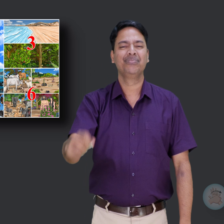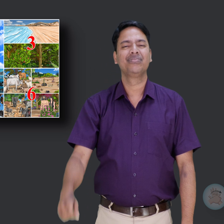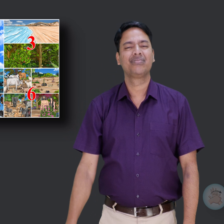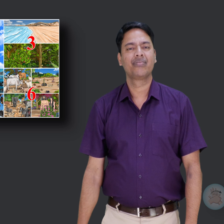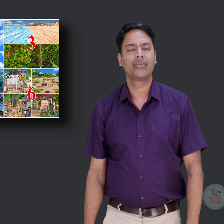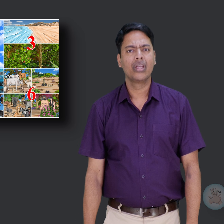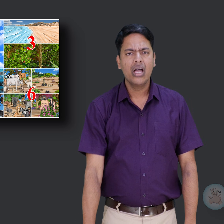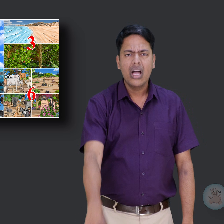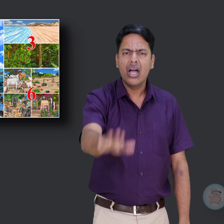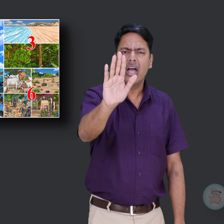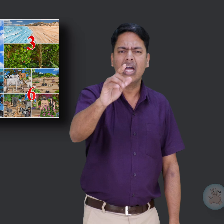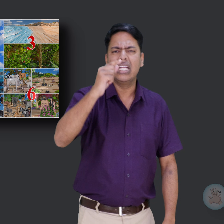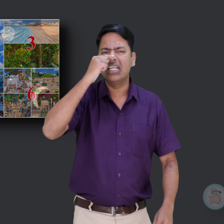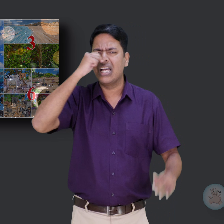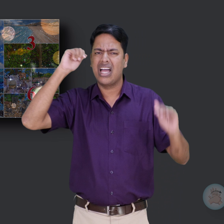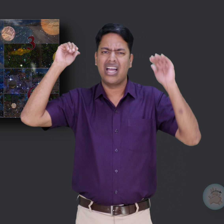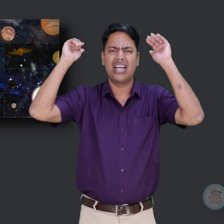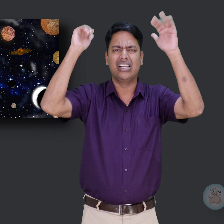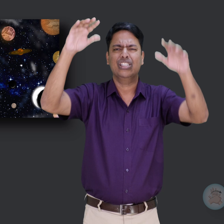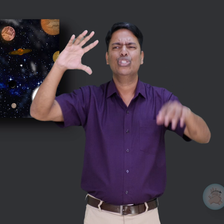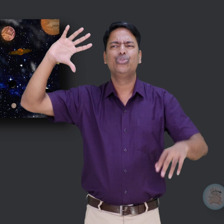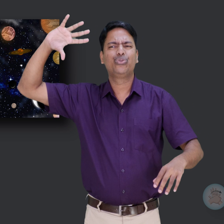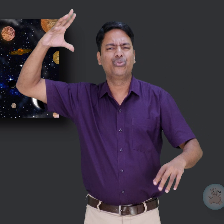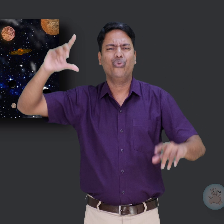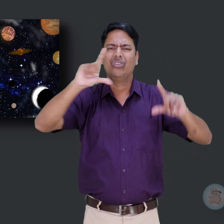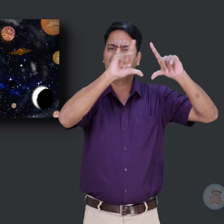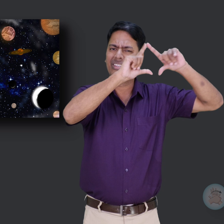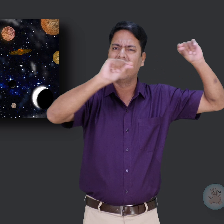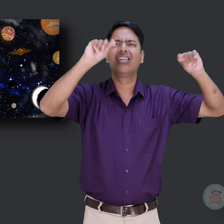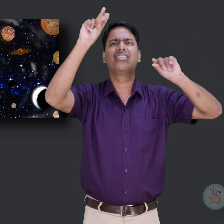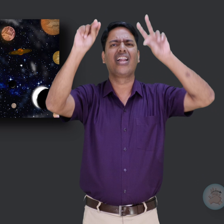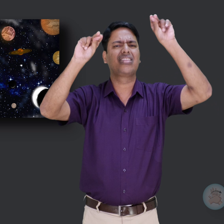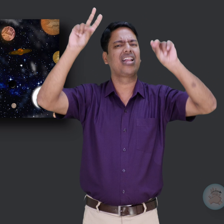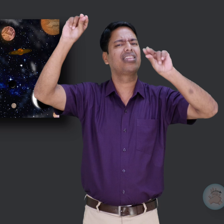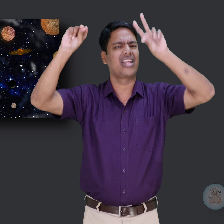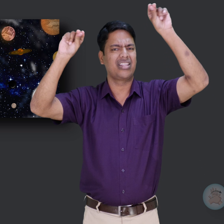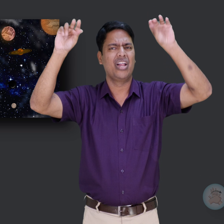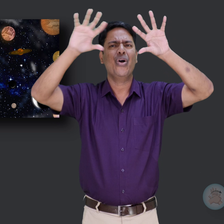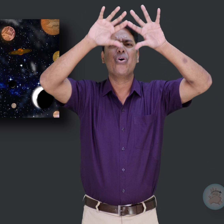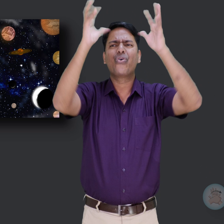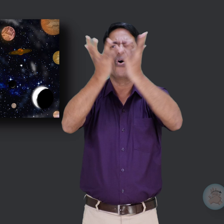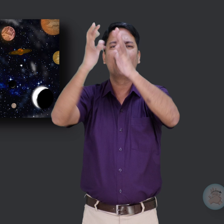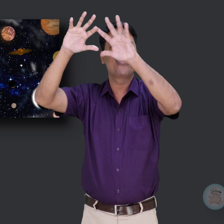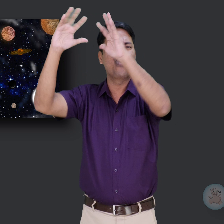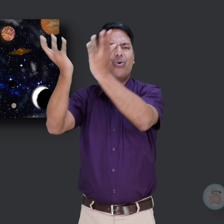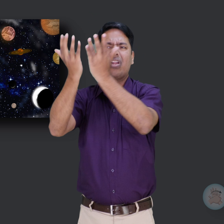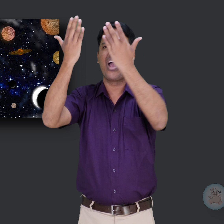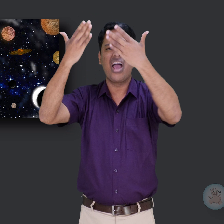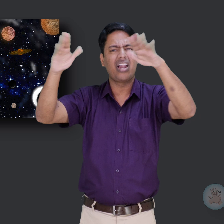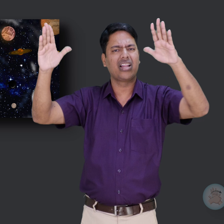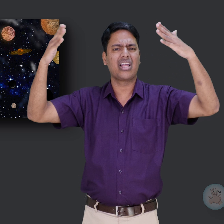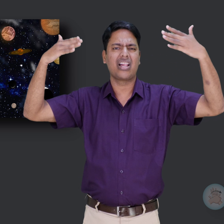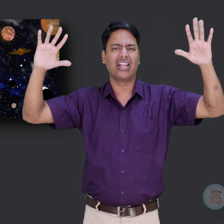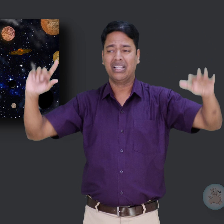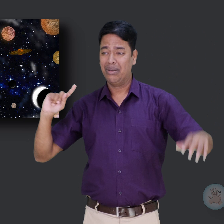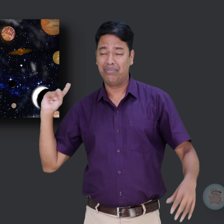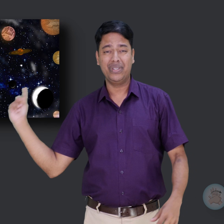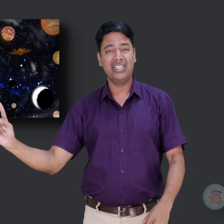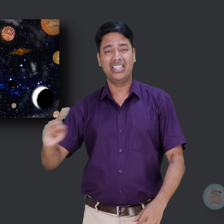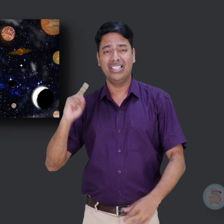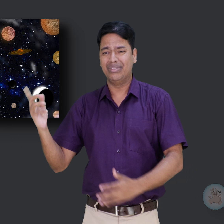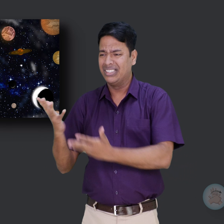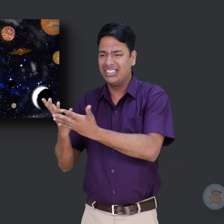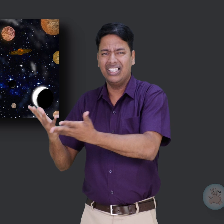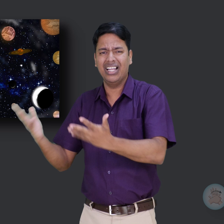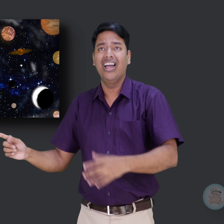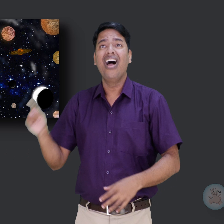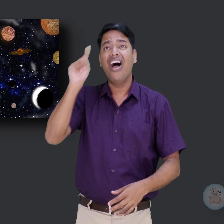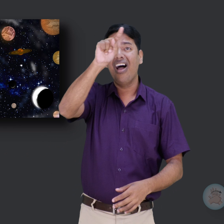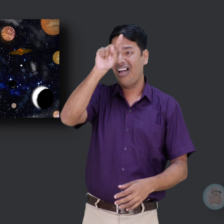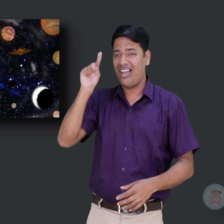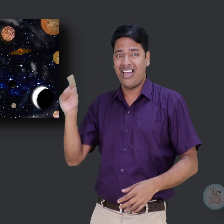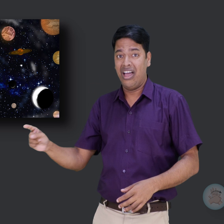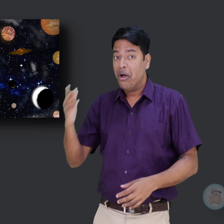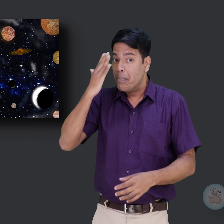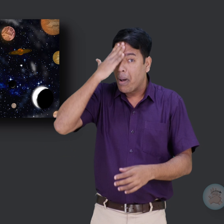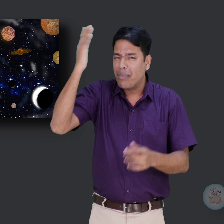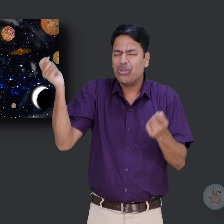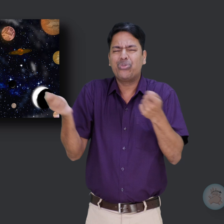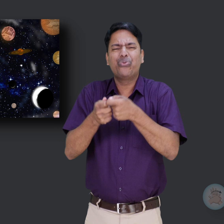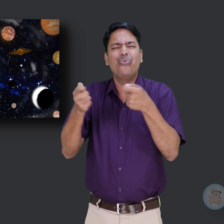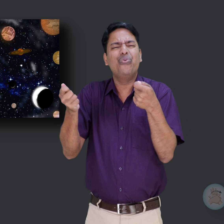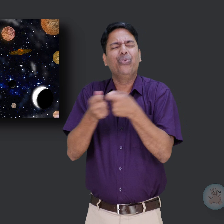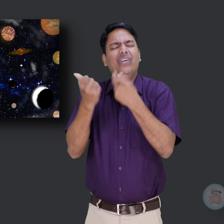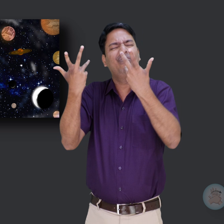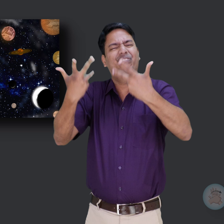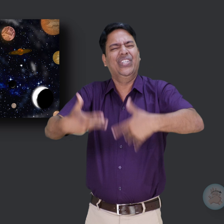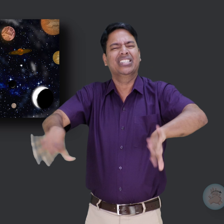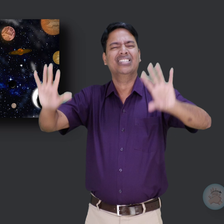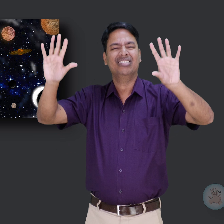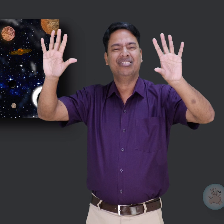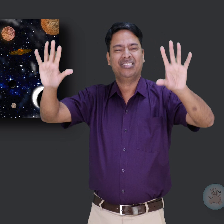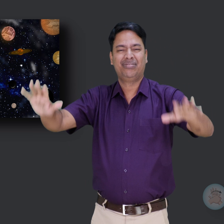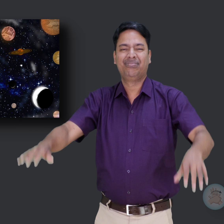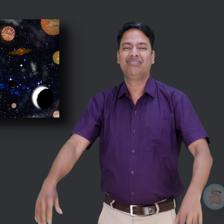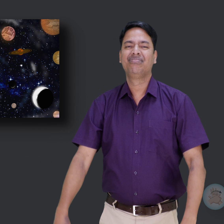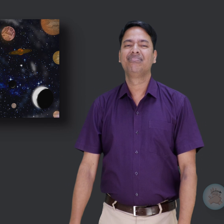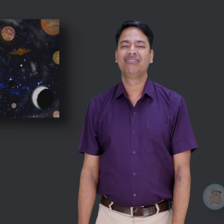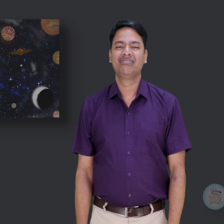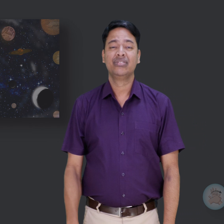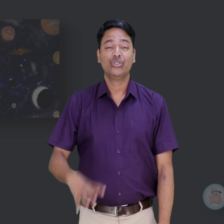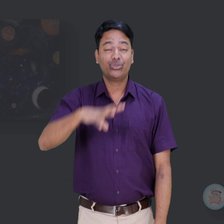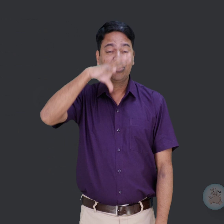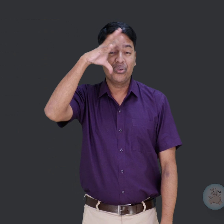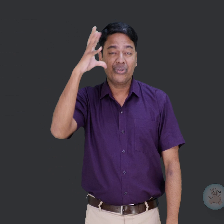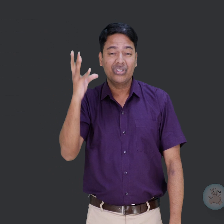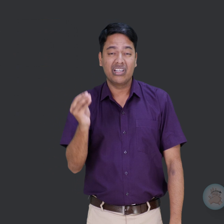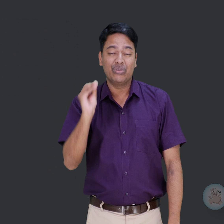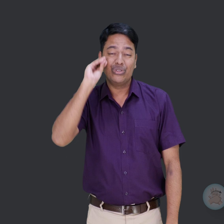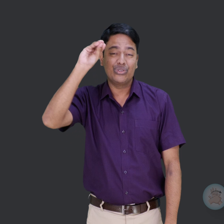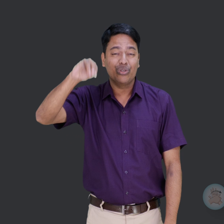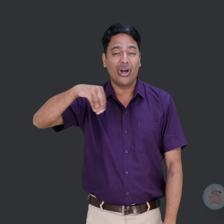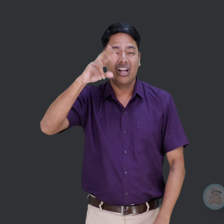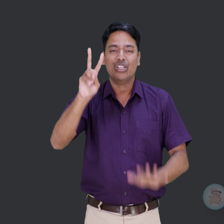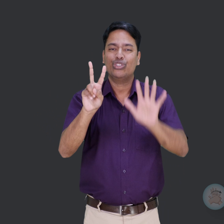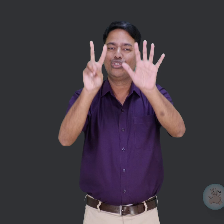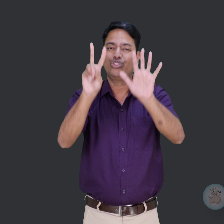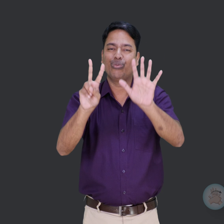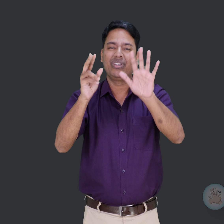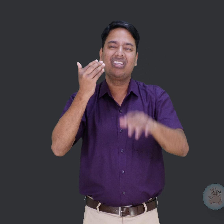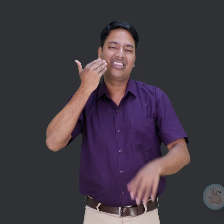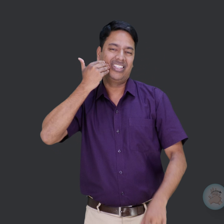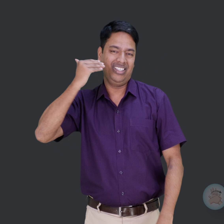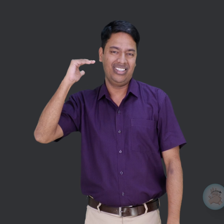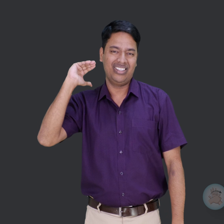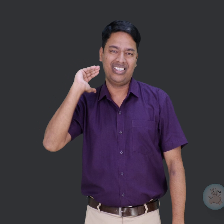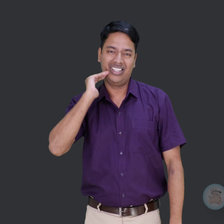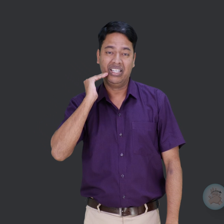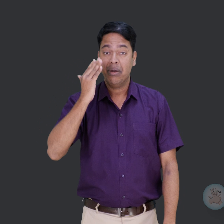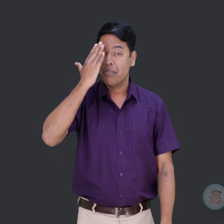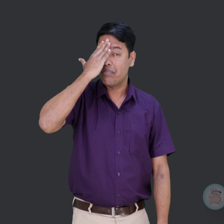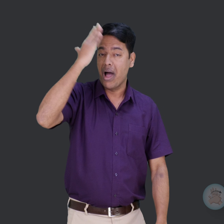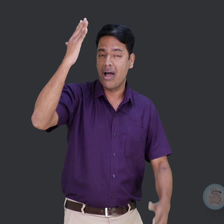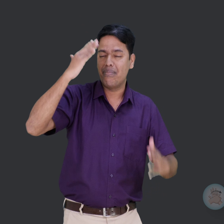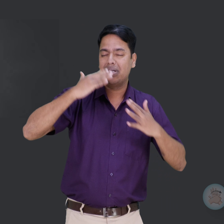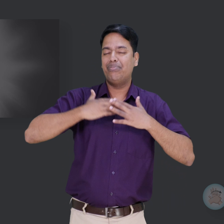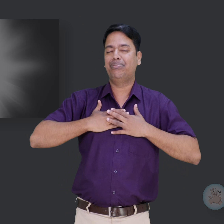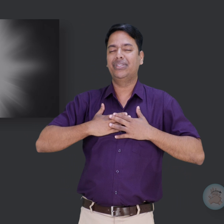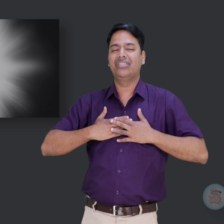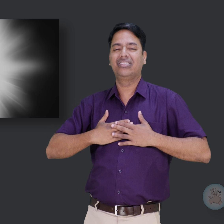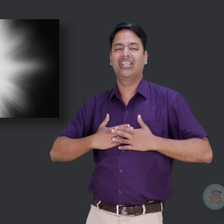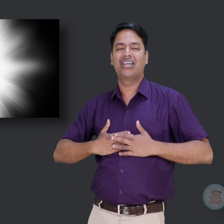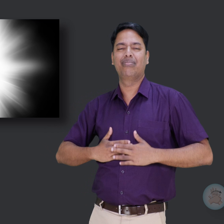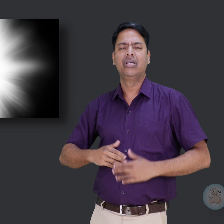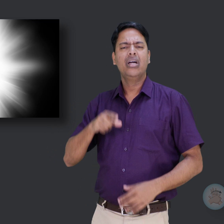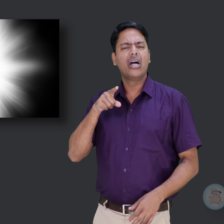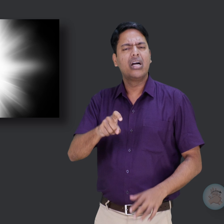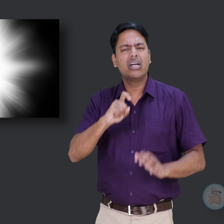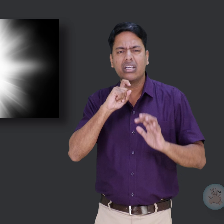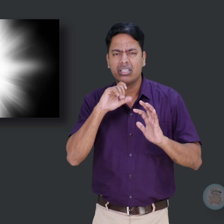Thus the heavens and the earth were completed in all their vast array.